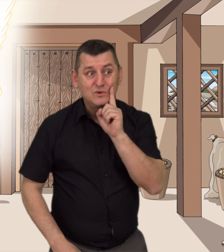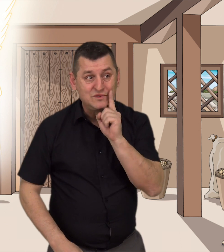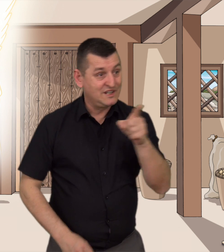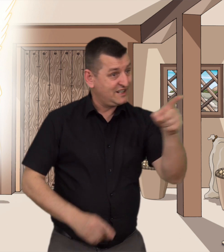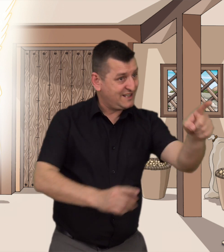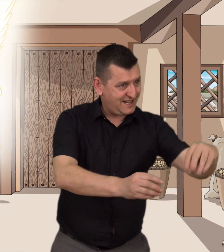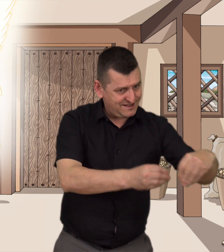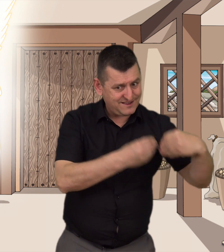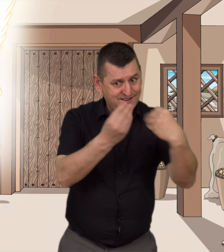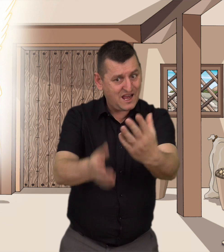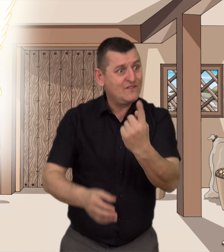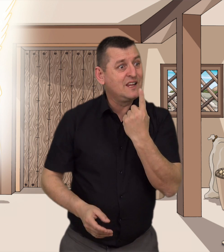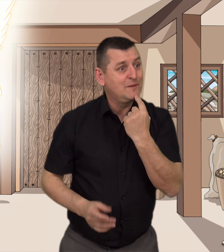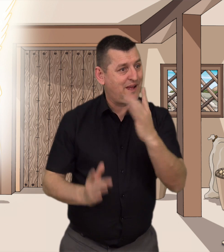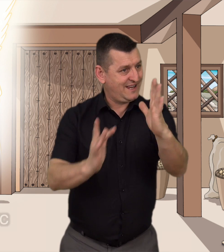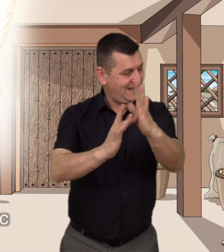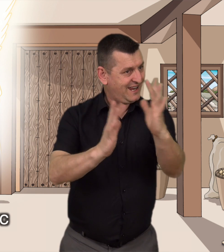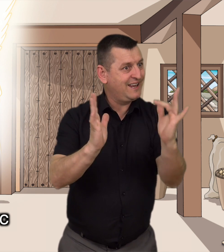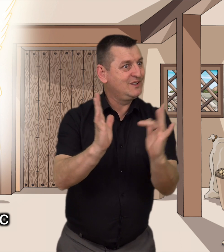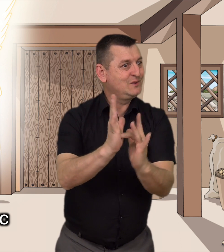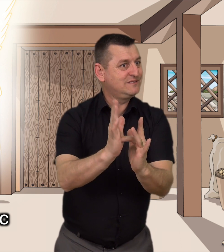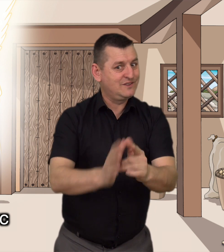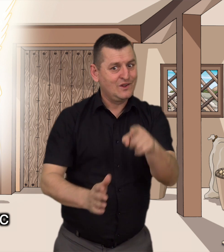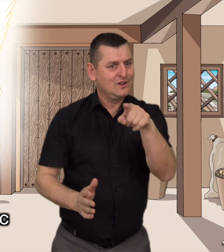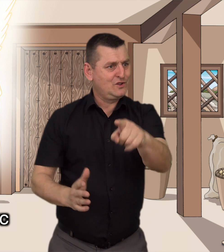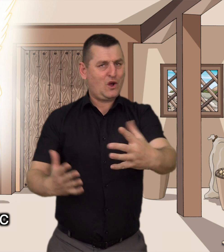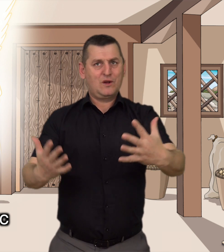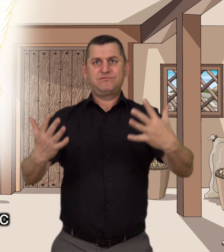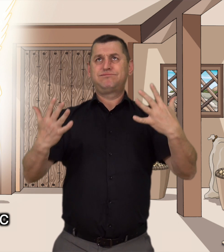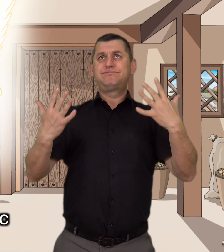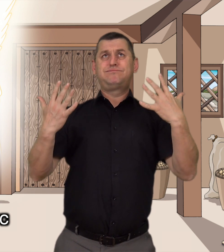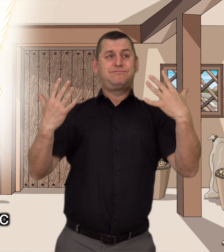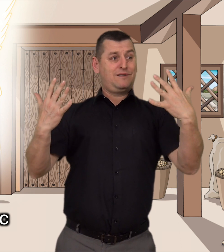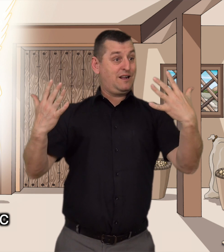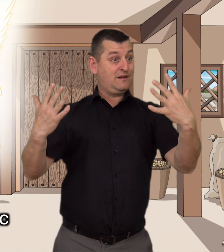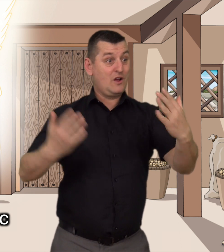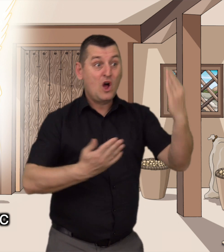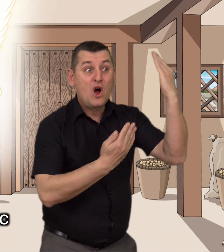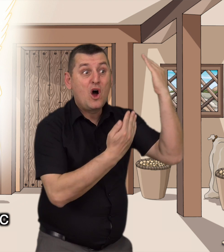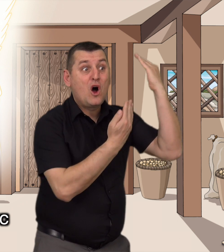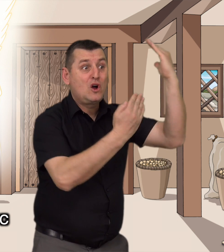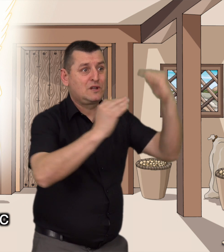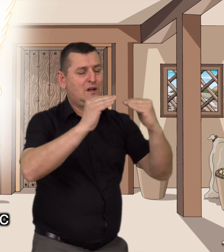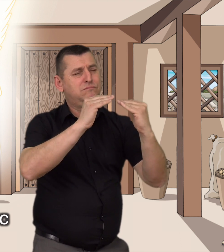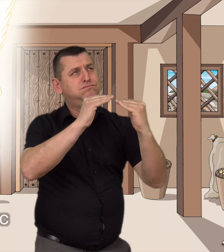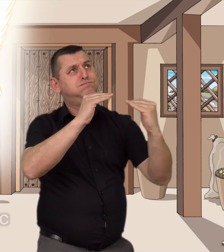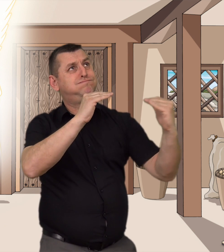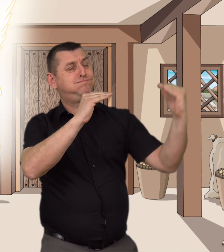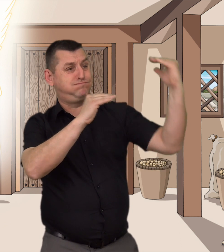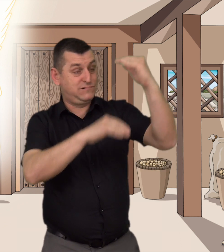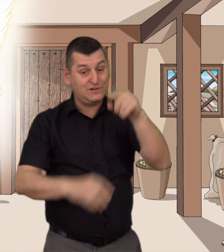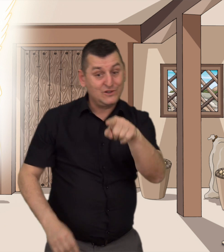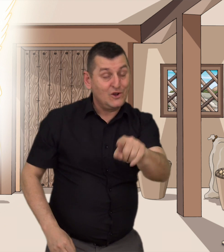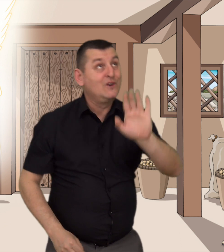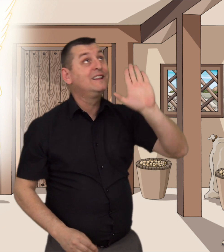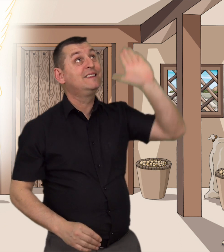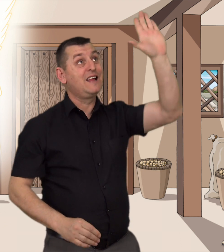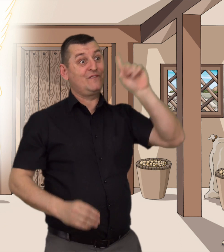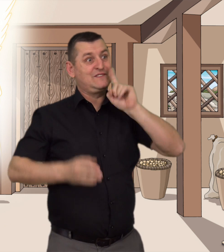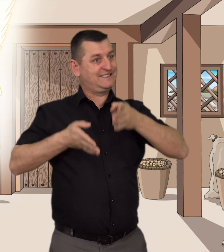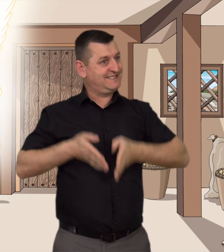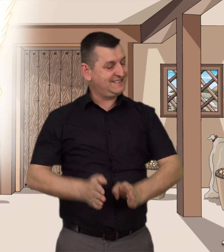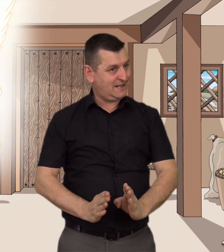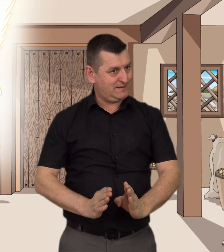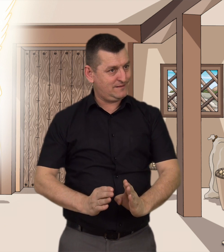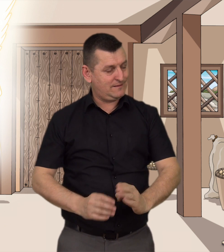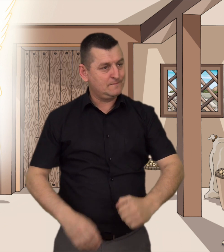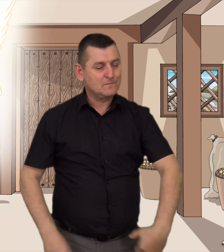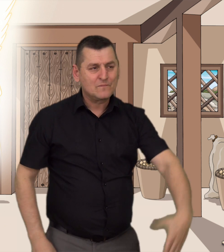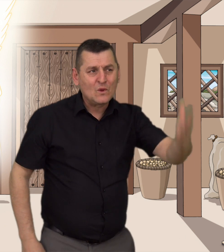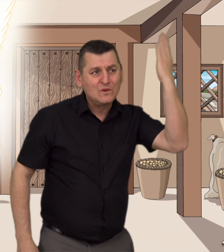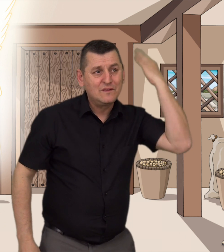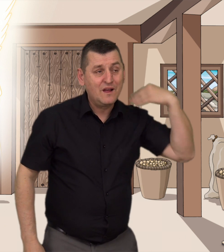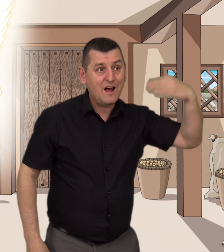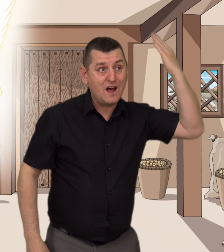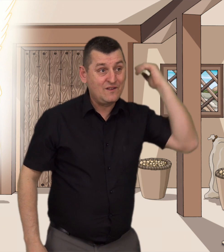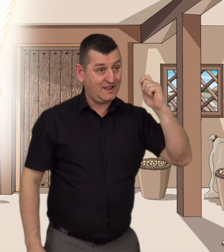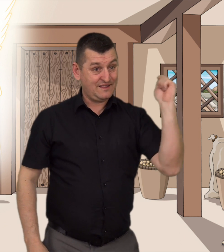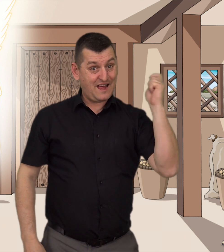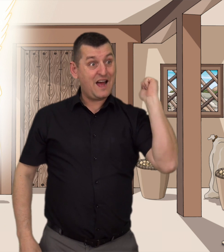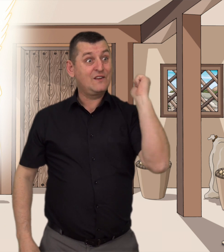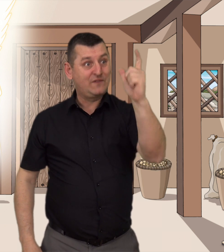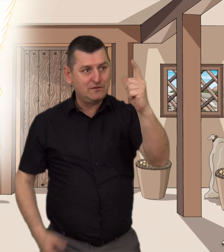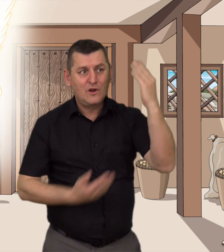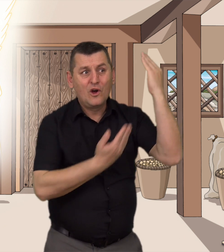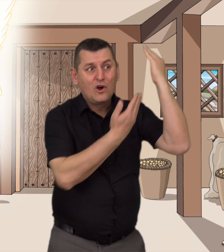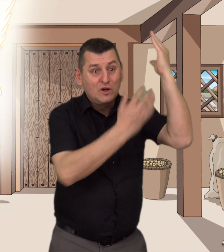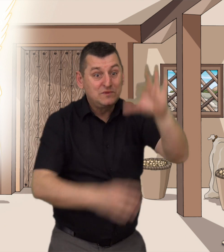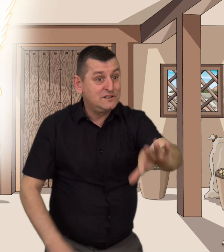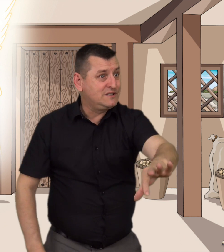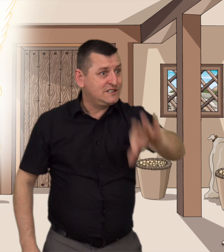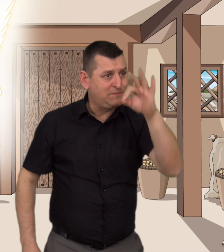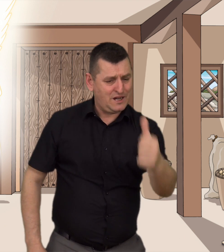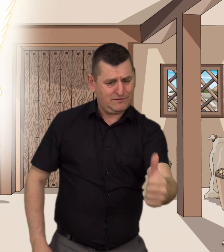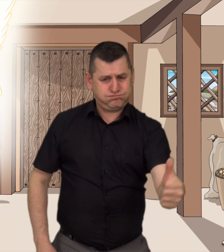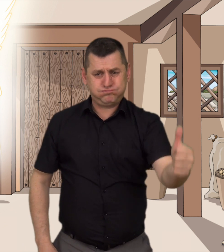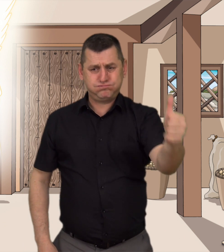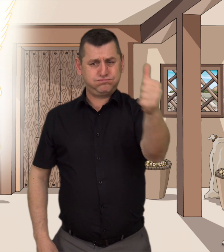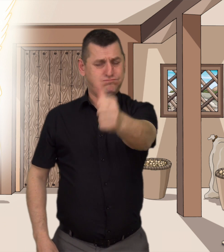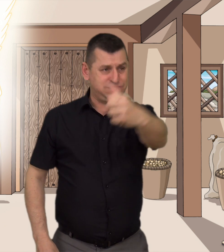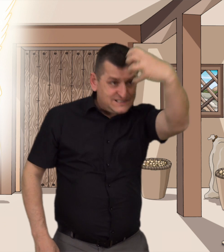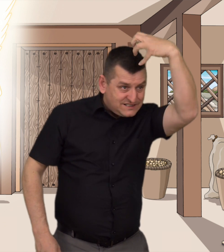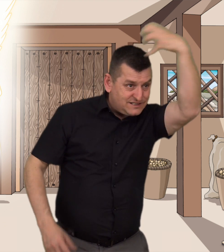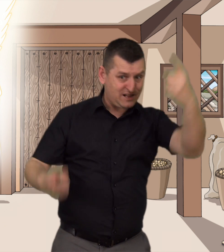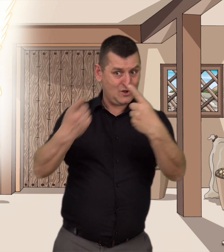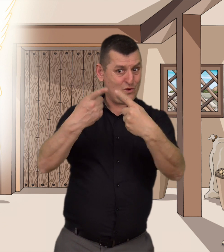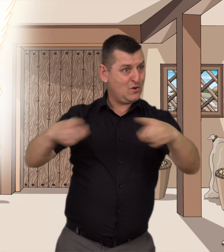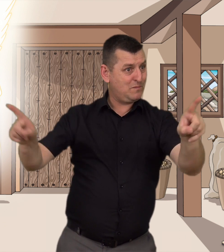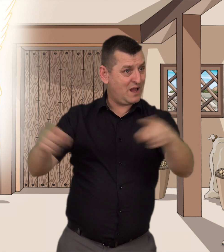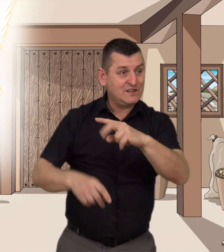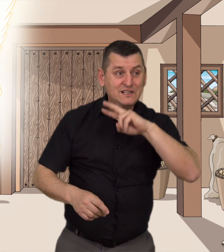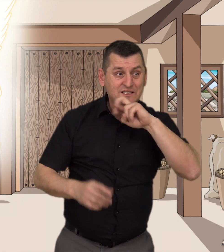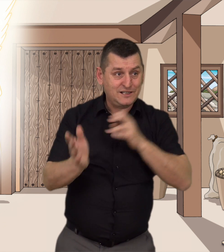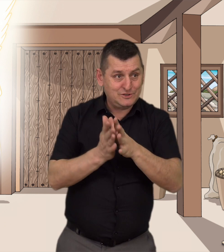Behold, you will conceive and give birth to a son, and you are to give Him the name Jesus.